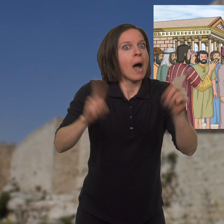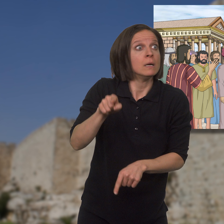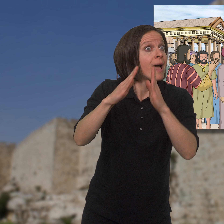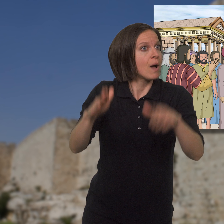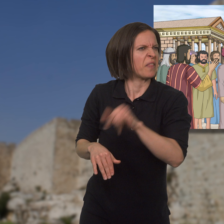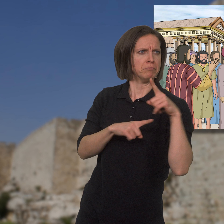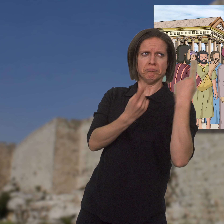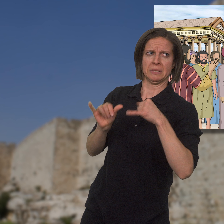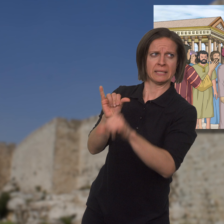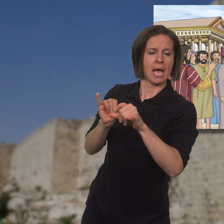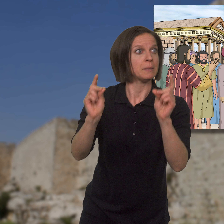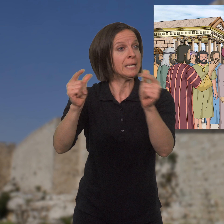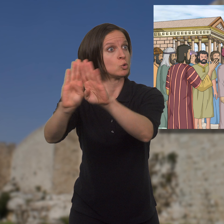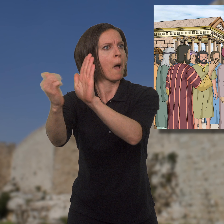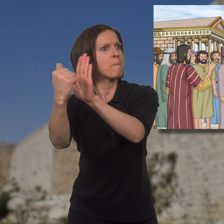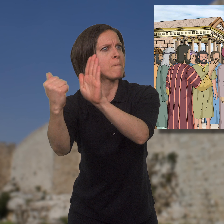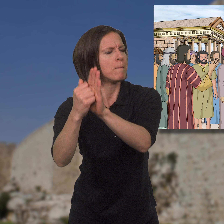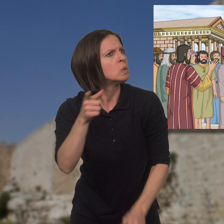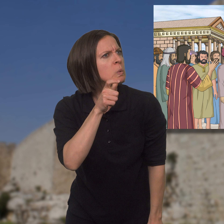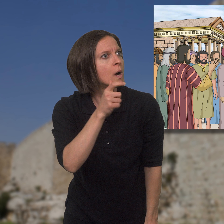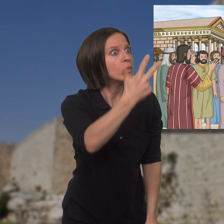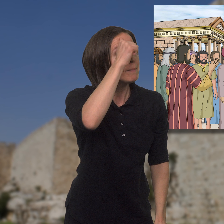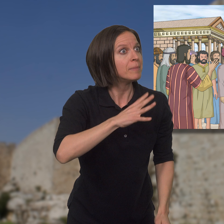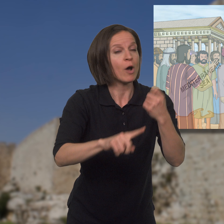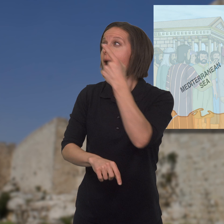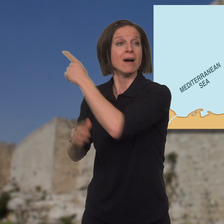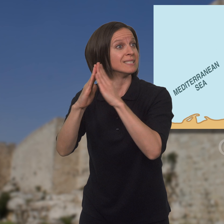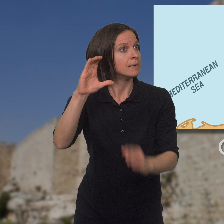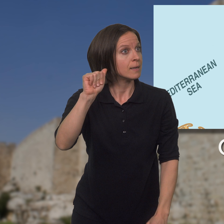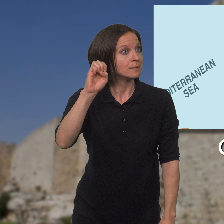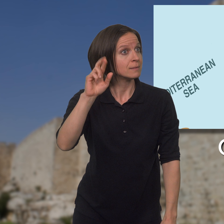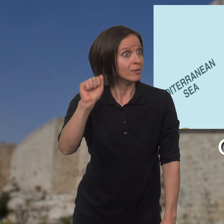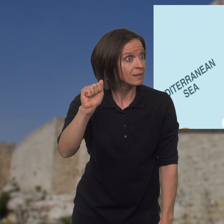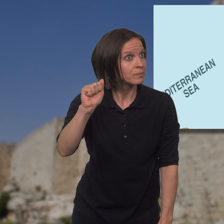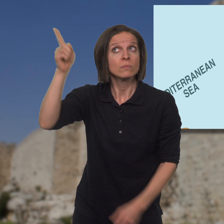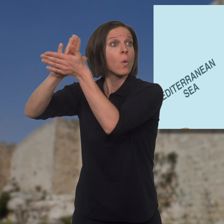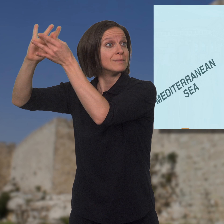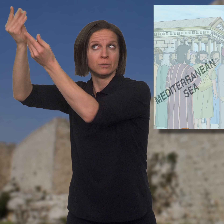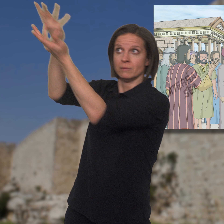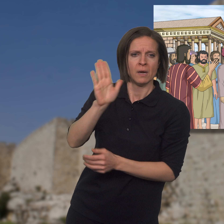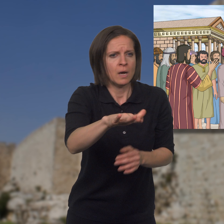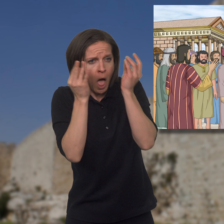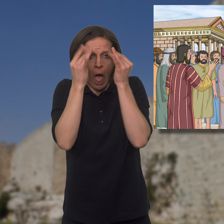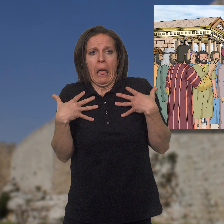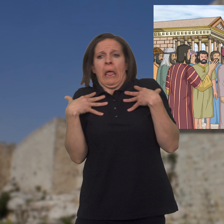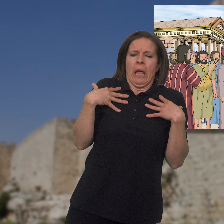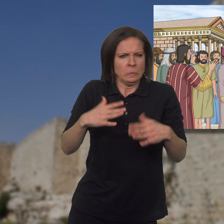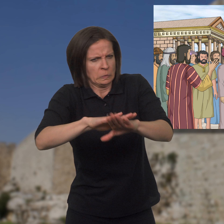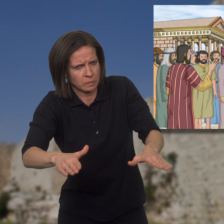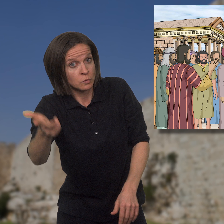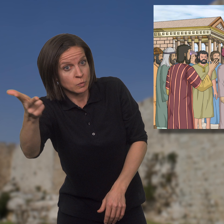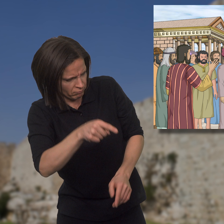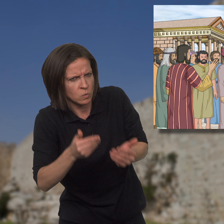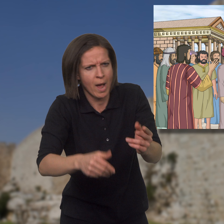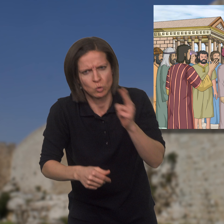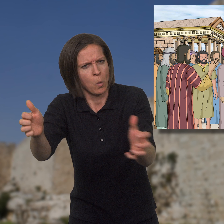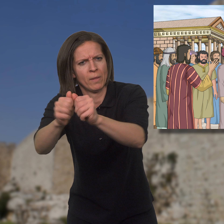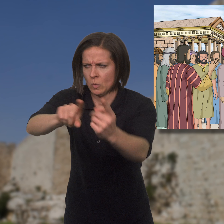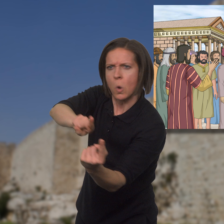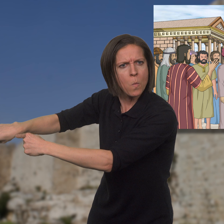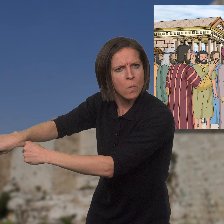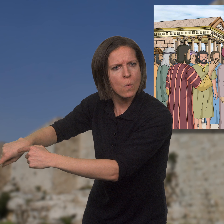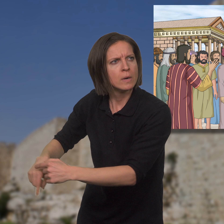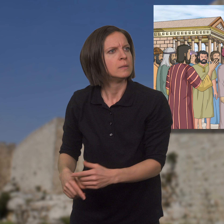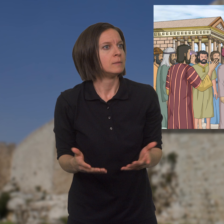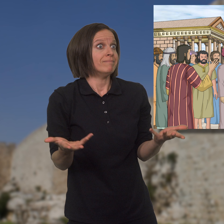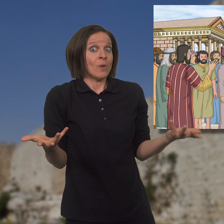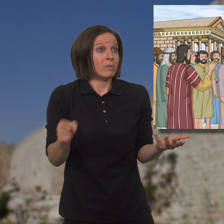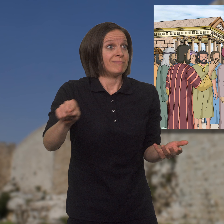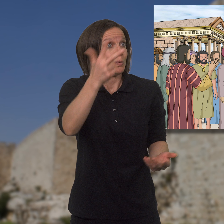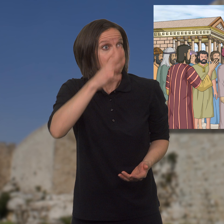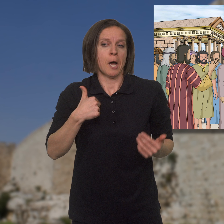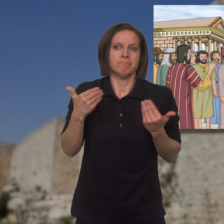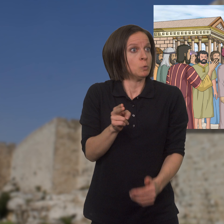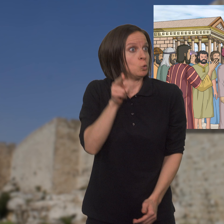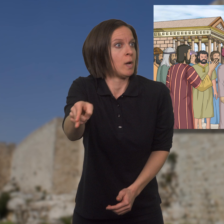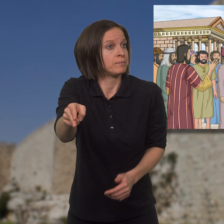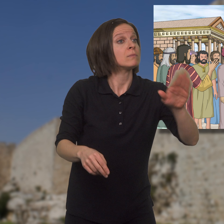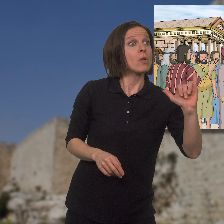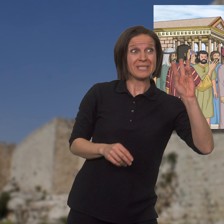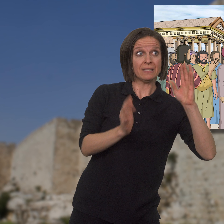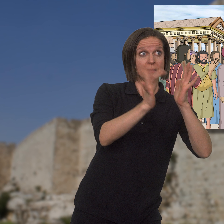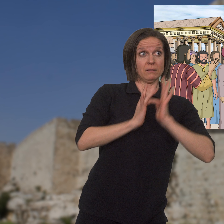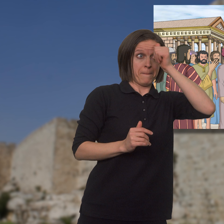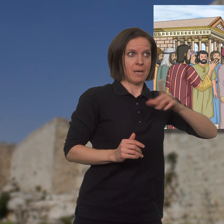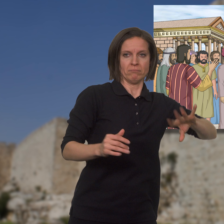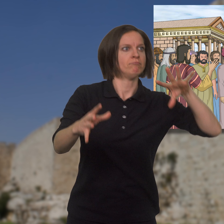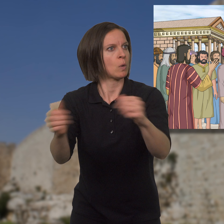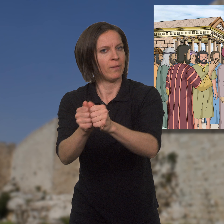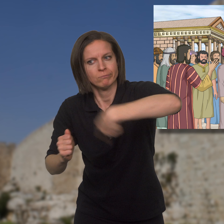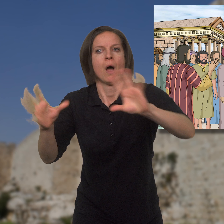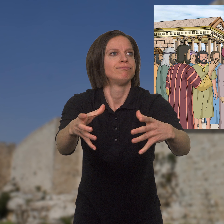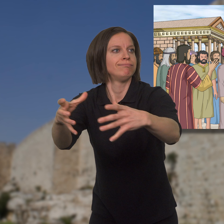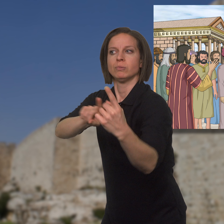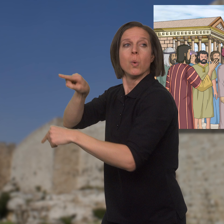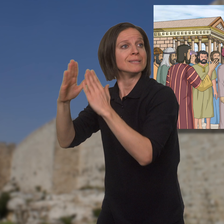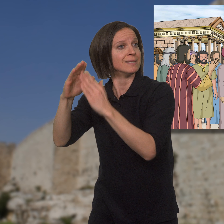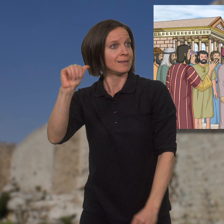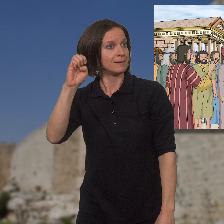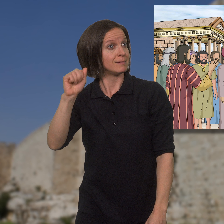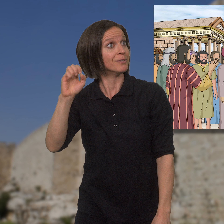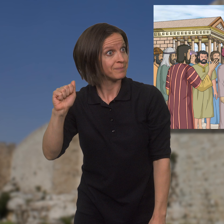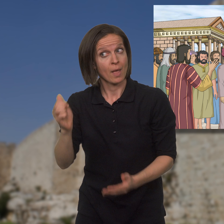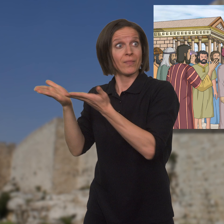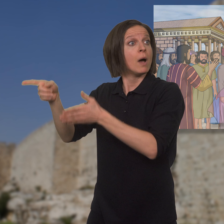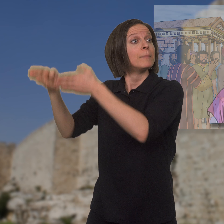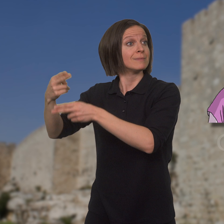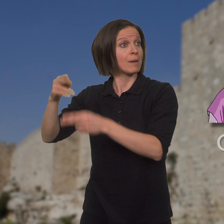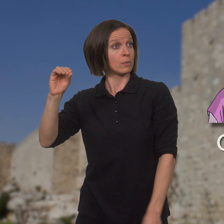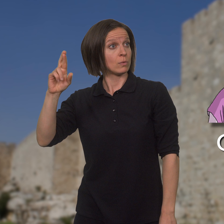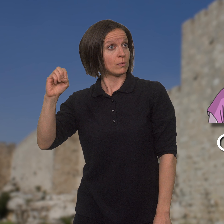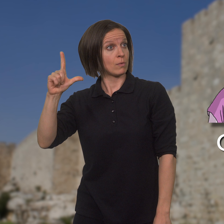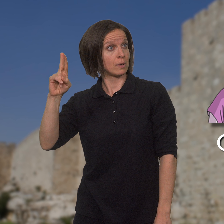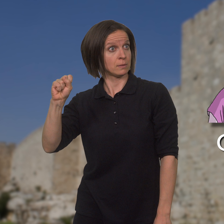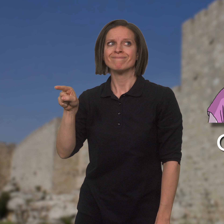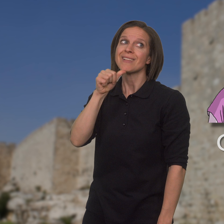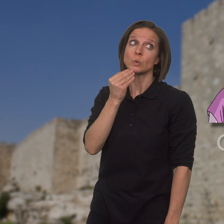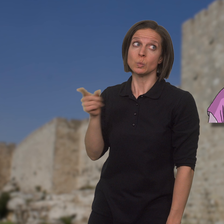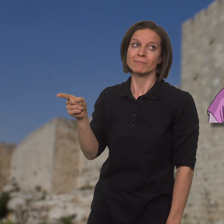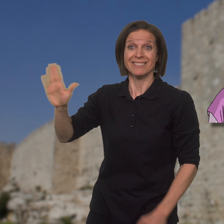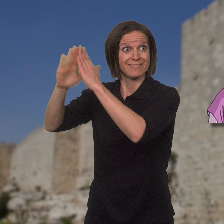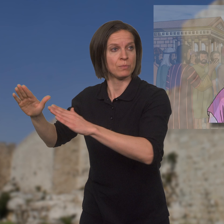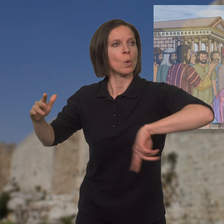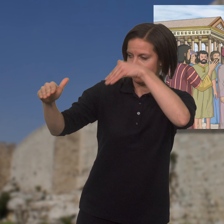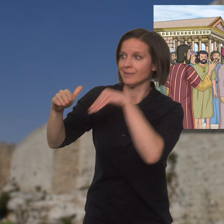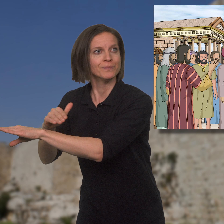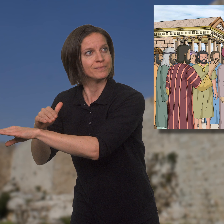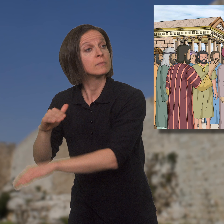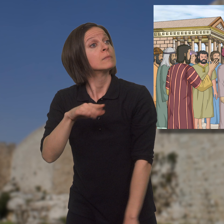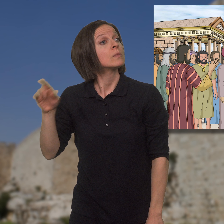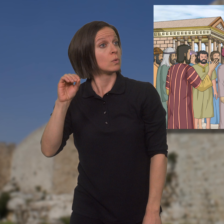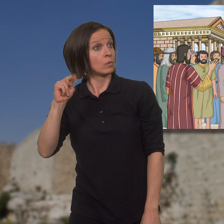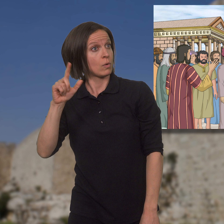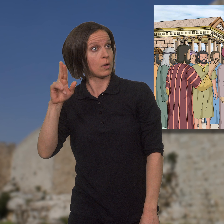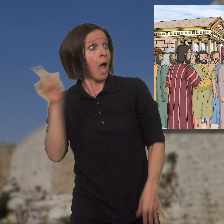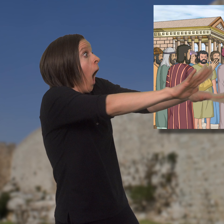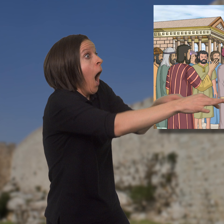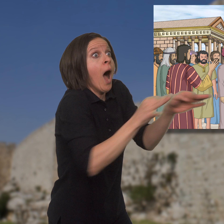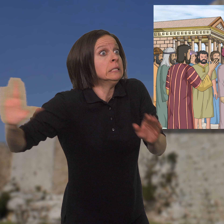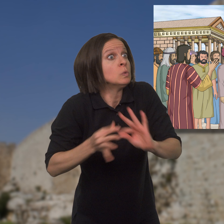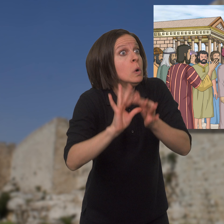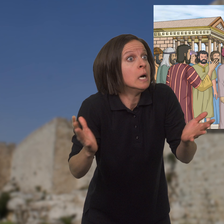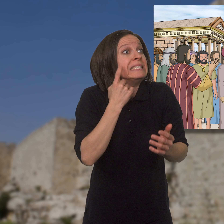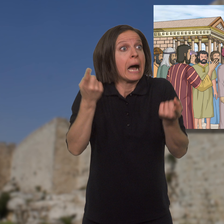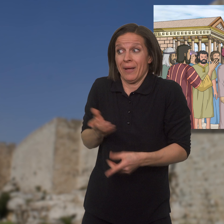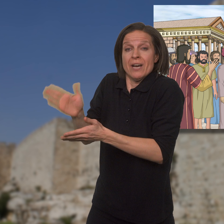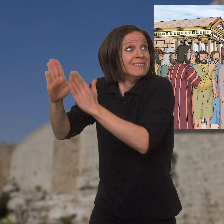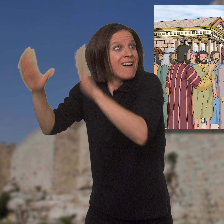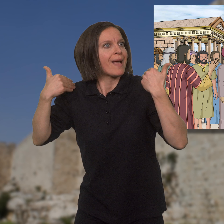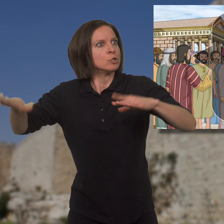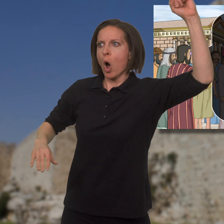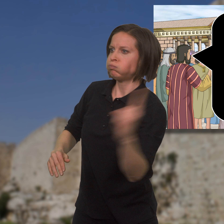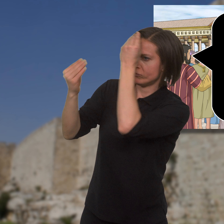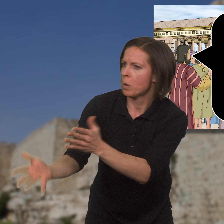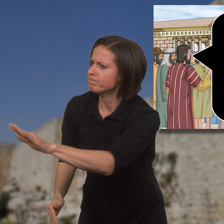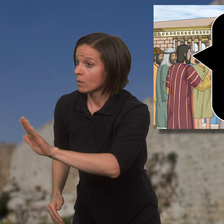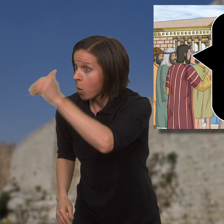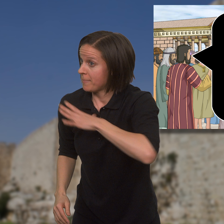The Spirit told me to accompany them without hesitation. These six brothers also went with me, and we entered the man’s home.